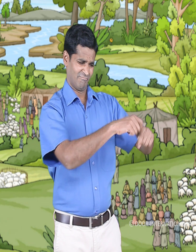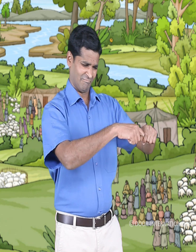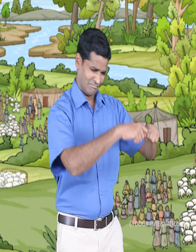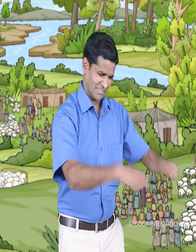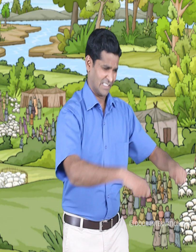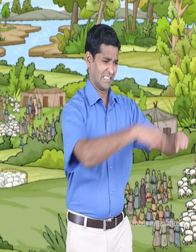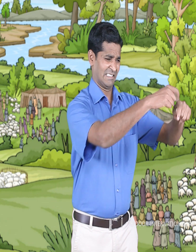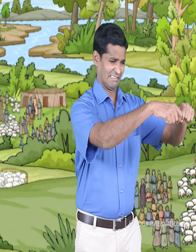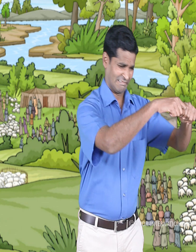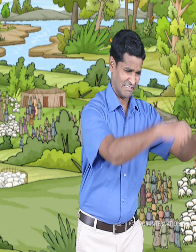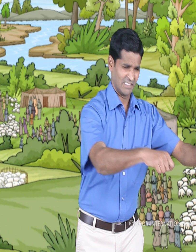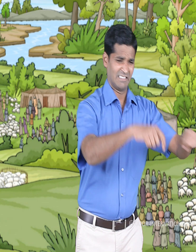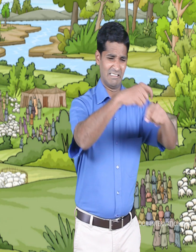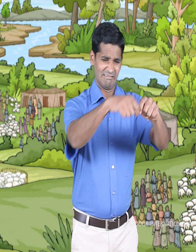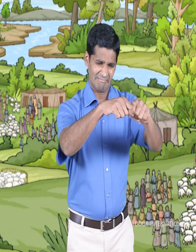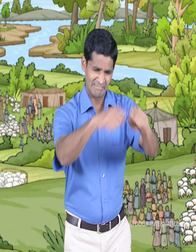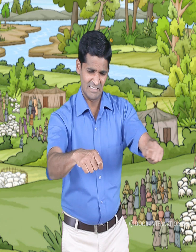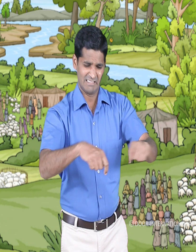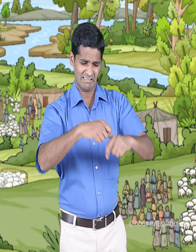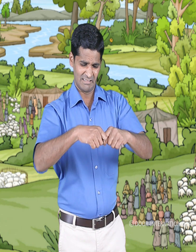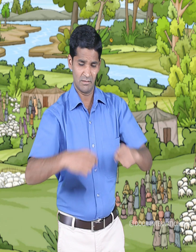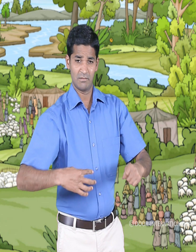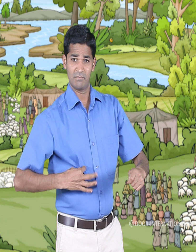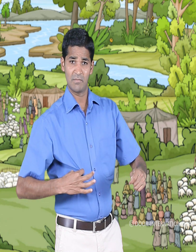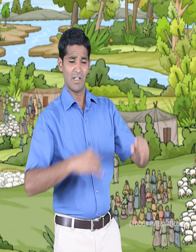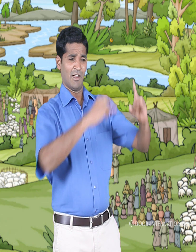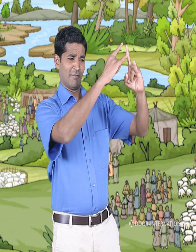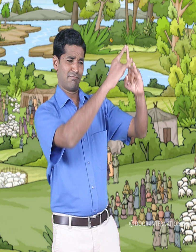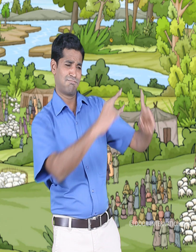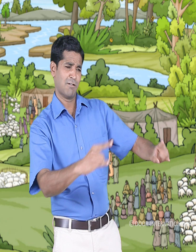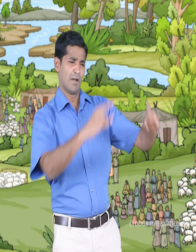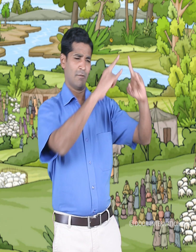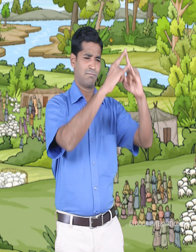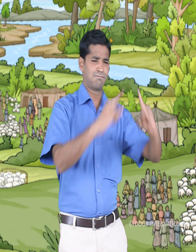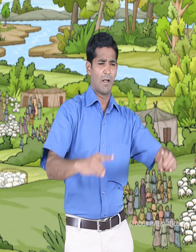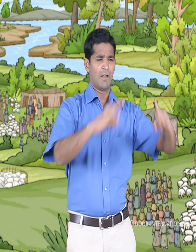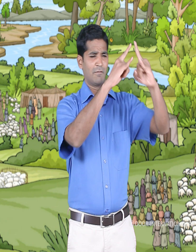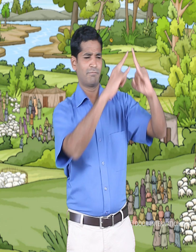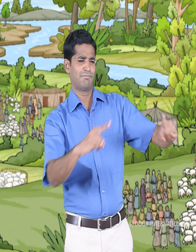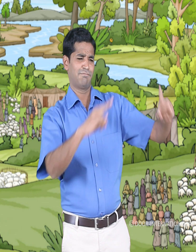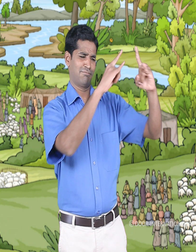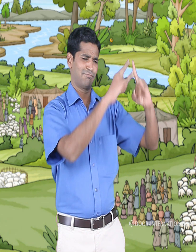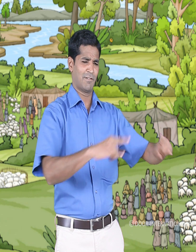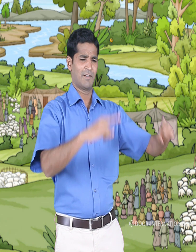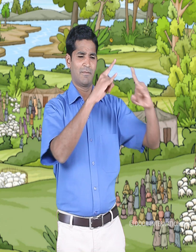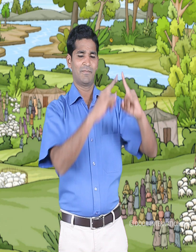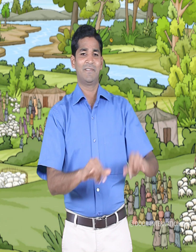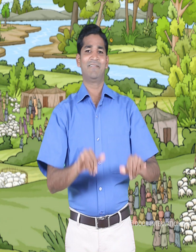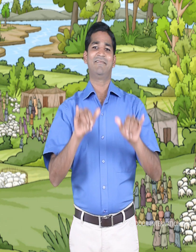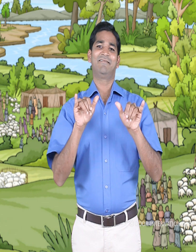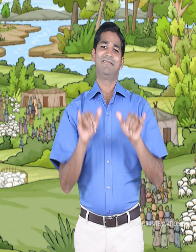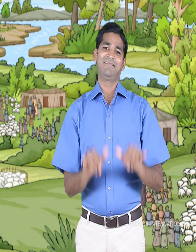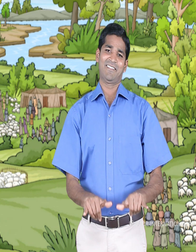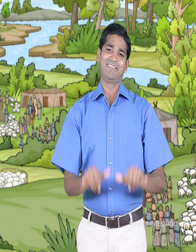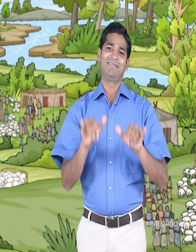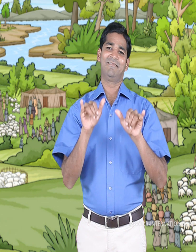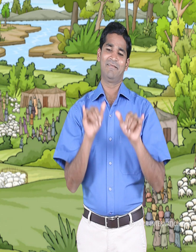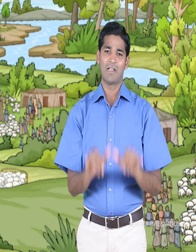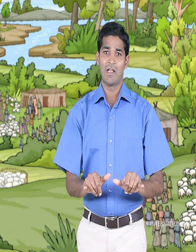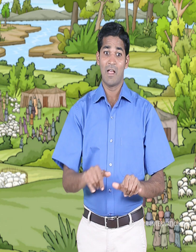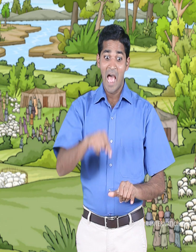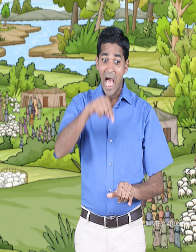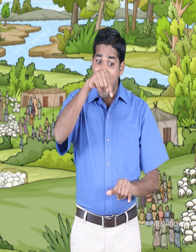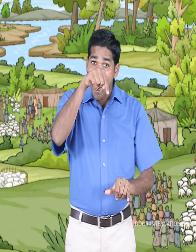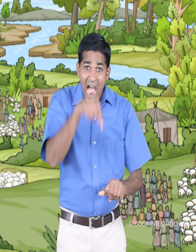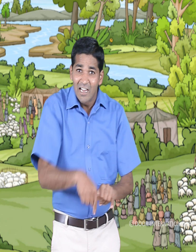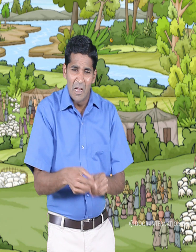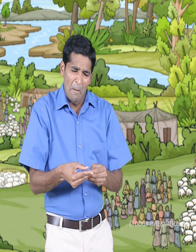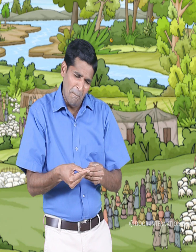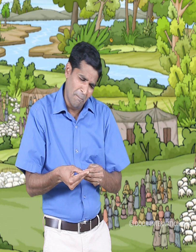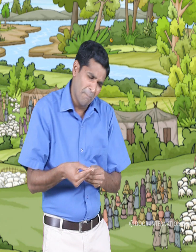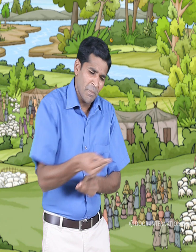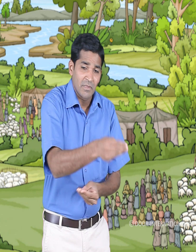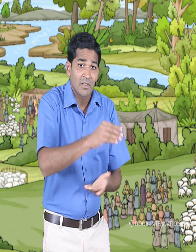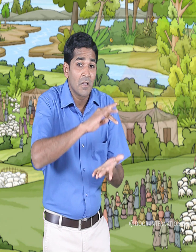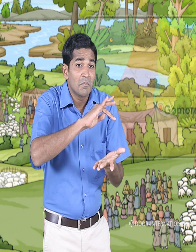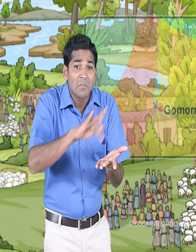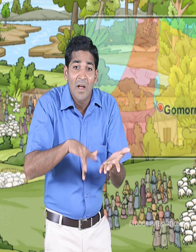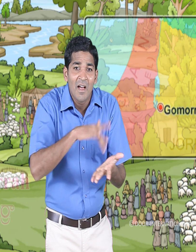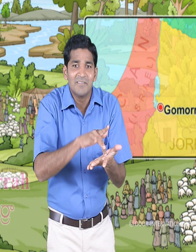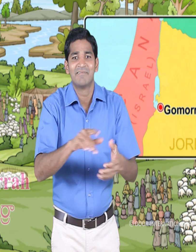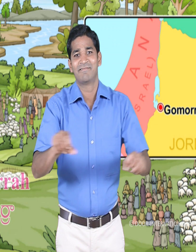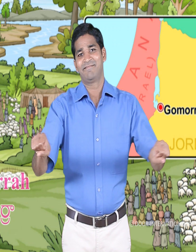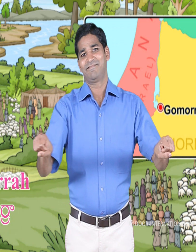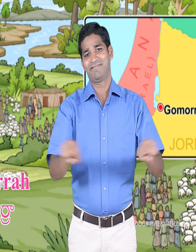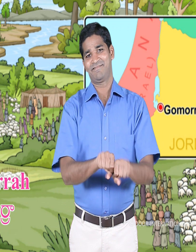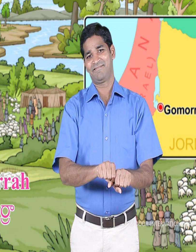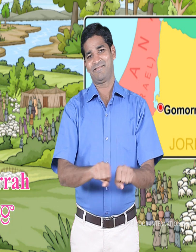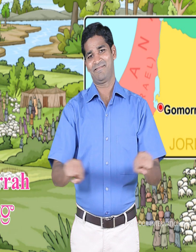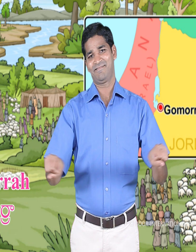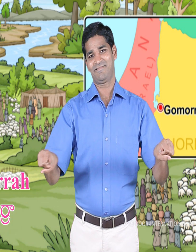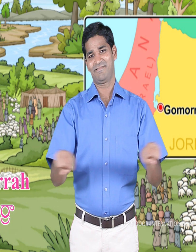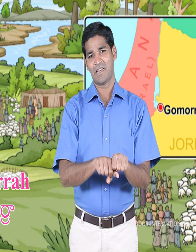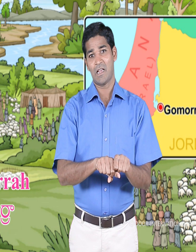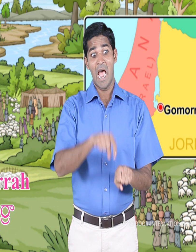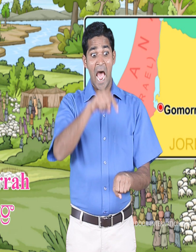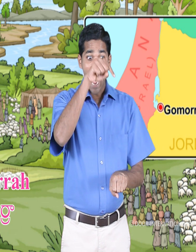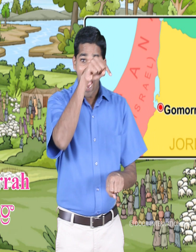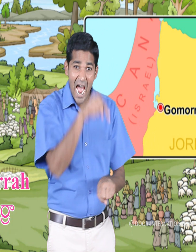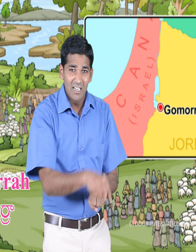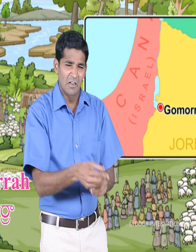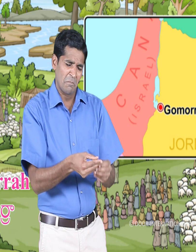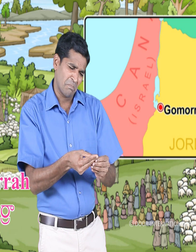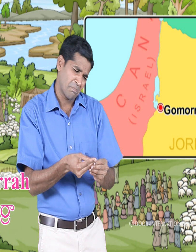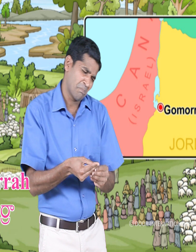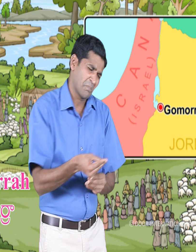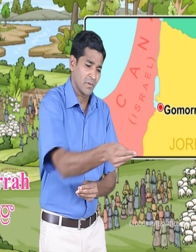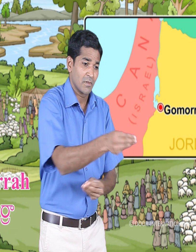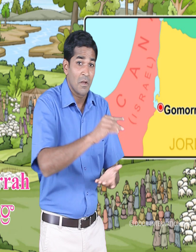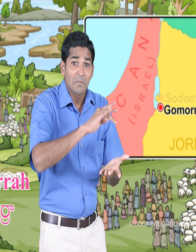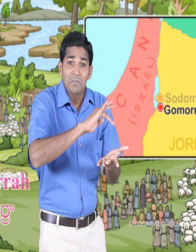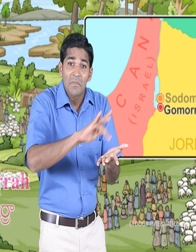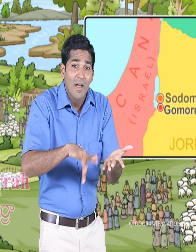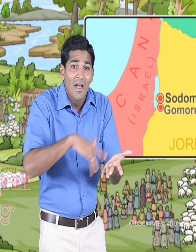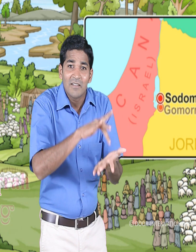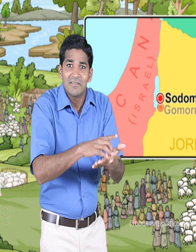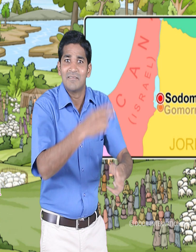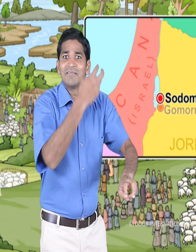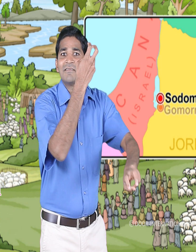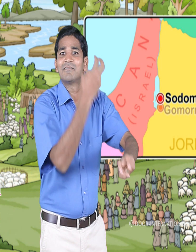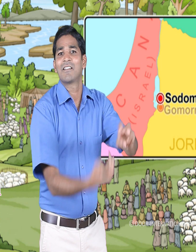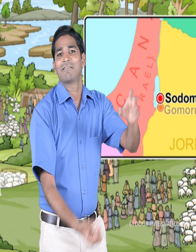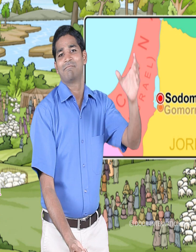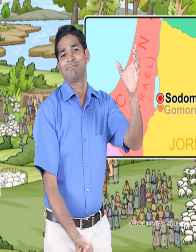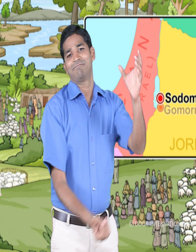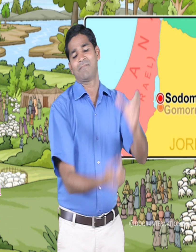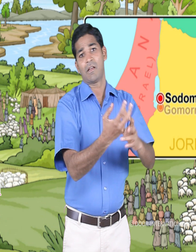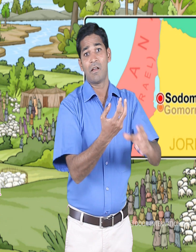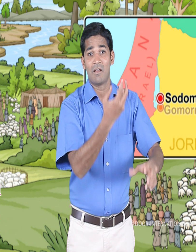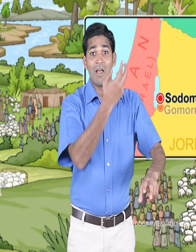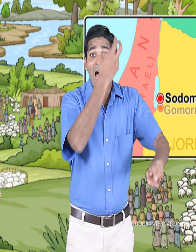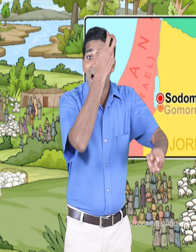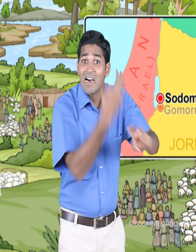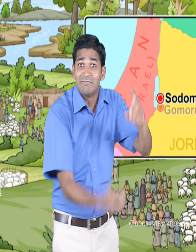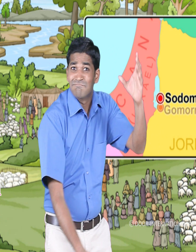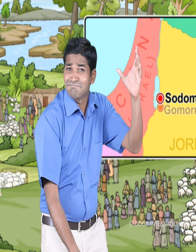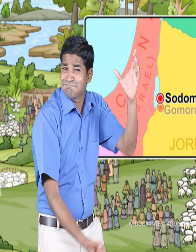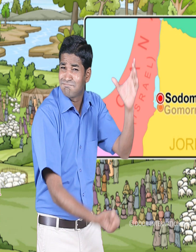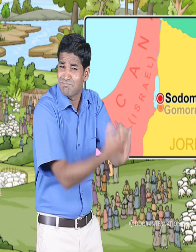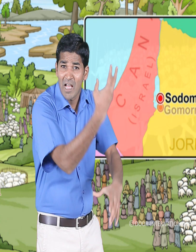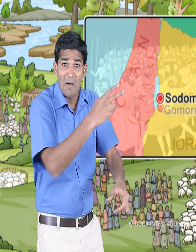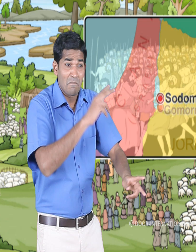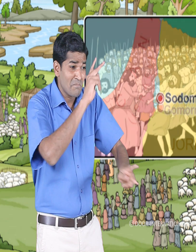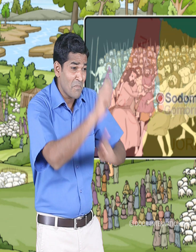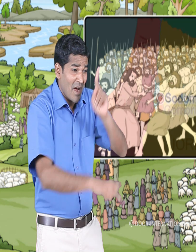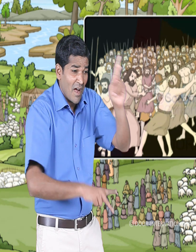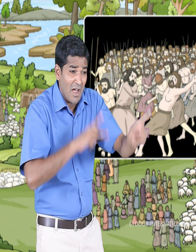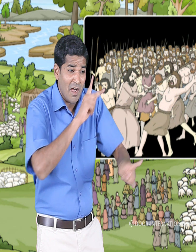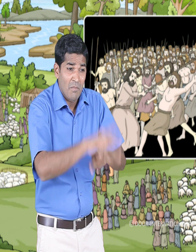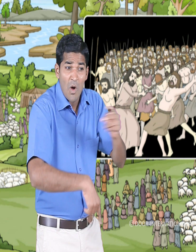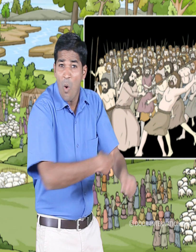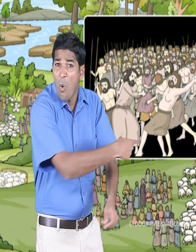Abram lived in the land of Canaan, but Lot settled in the cities of the plain and pitched his tent toward Sodom.